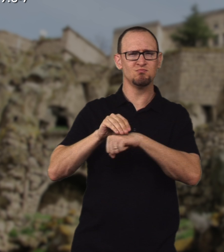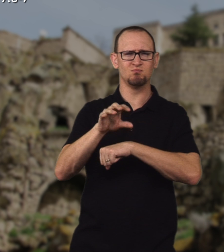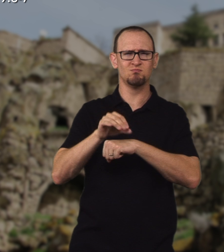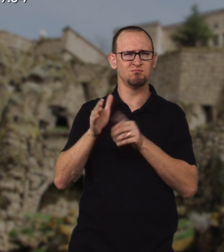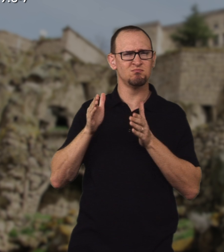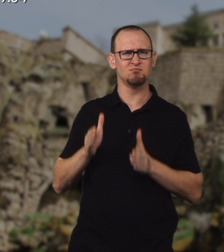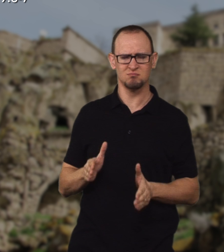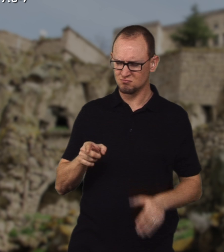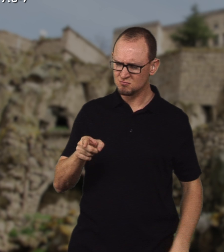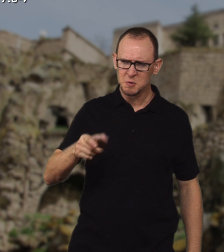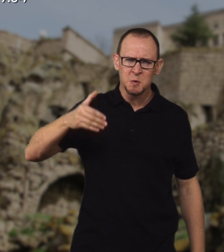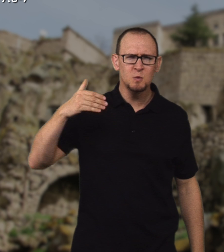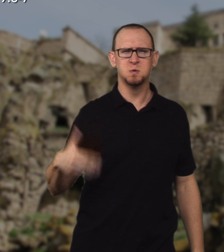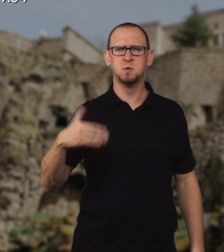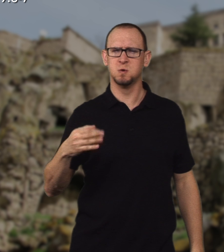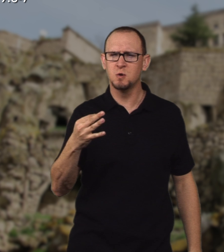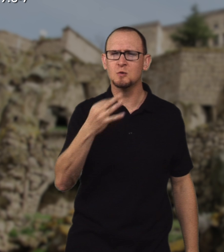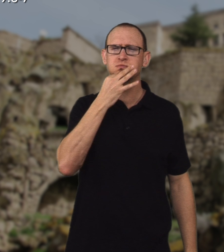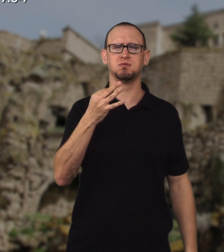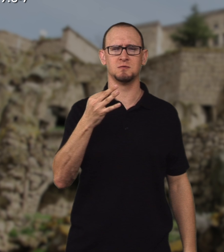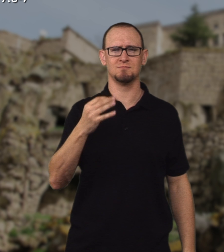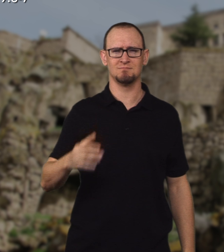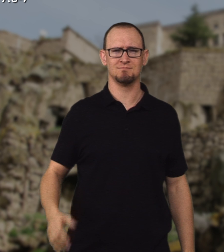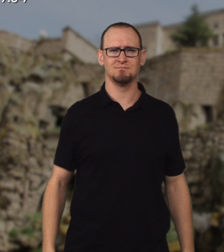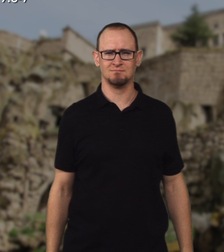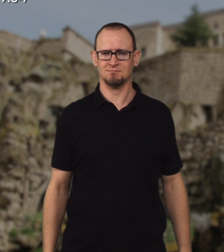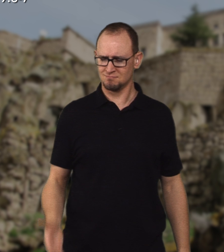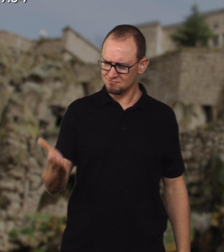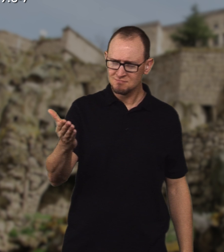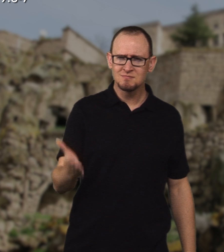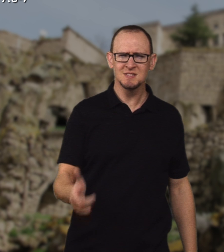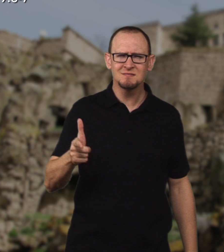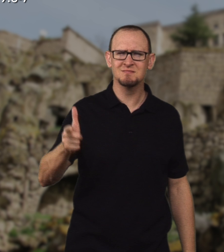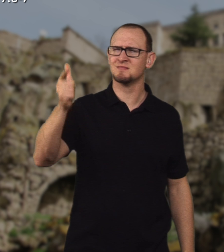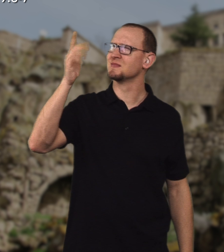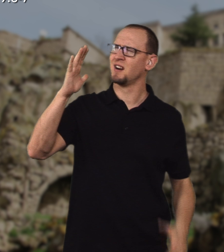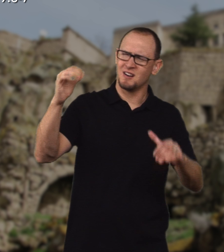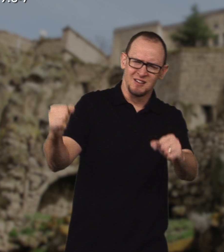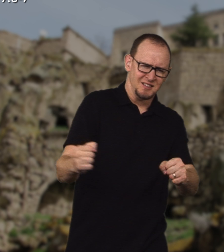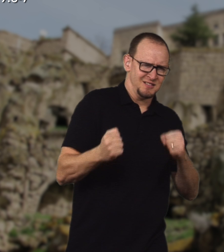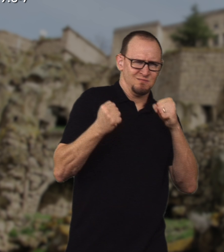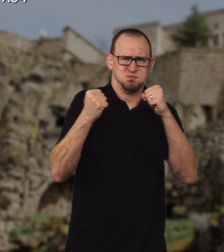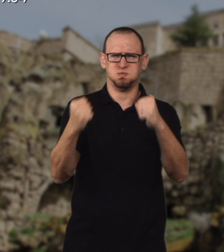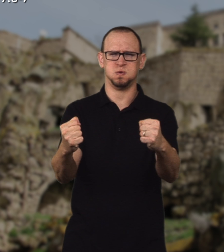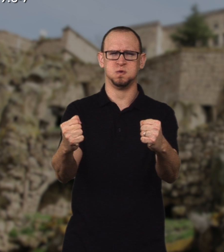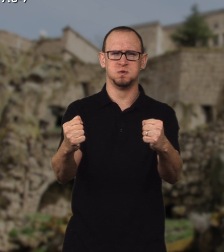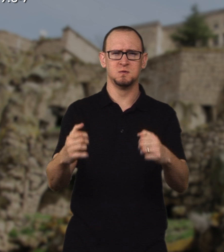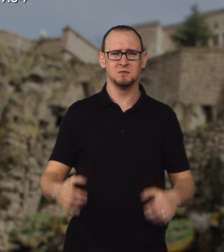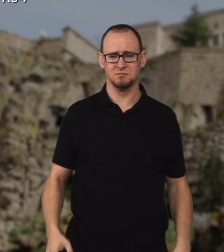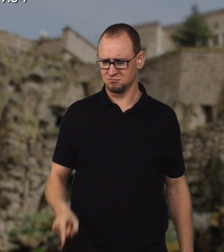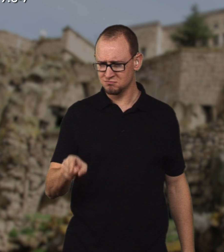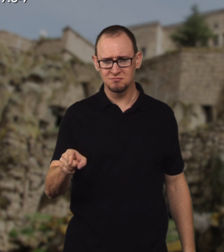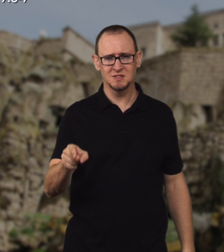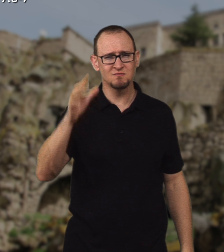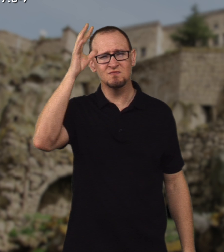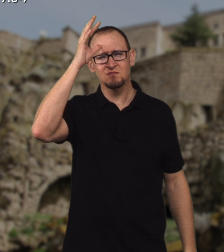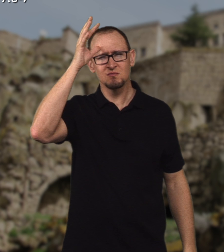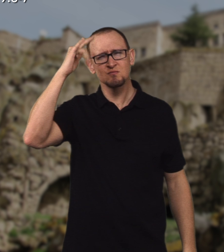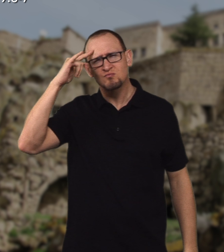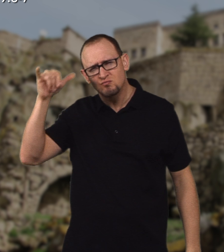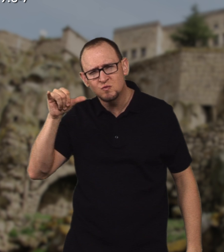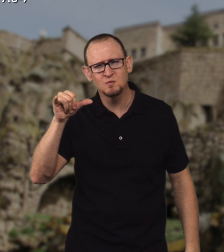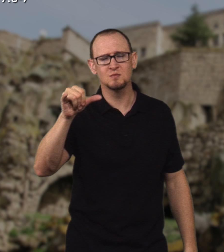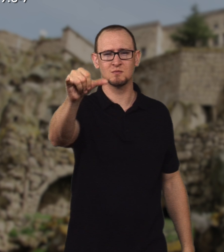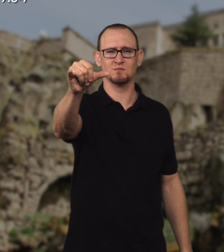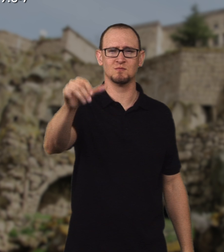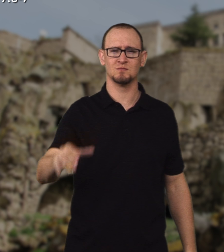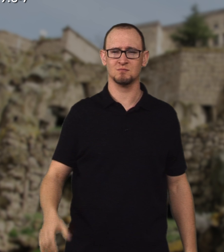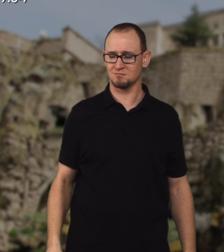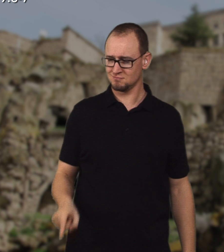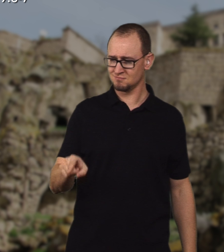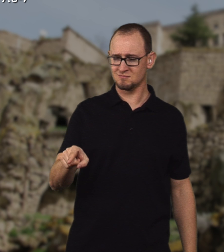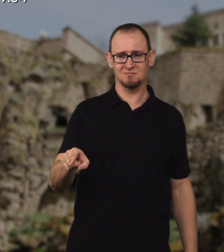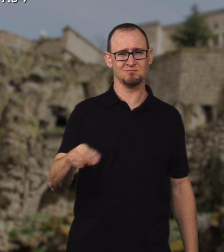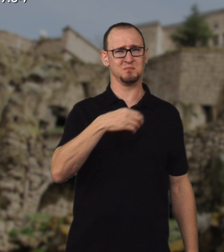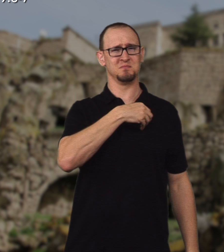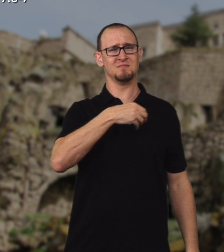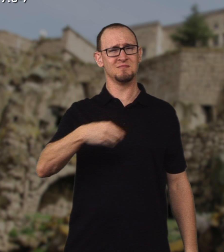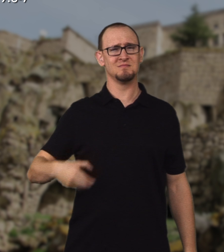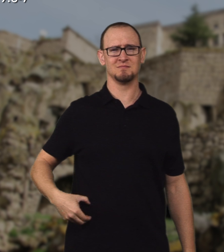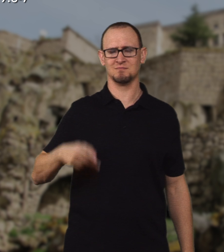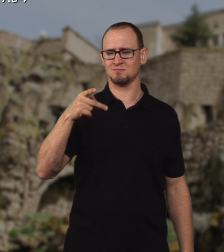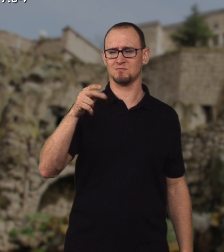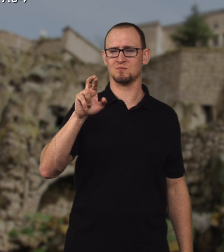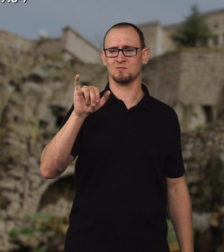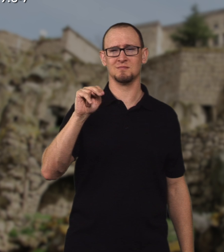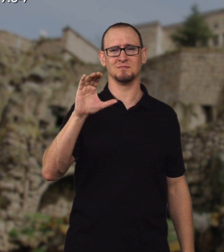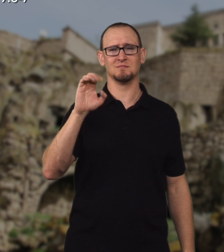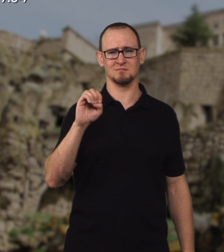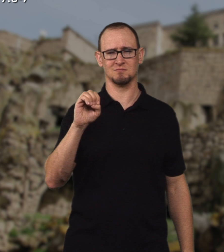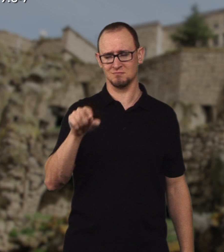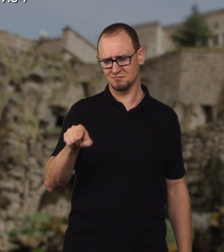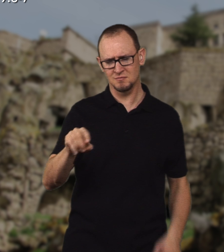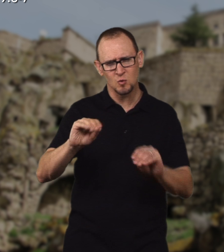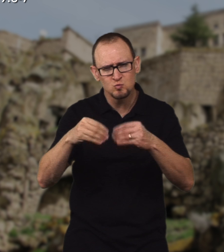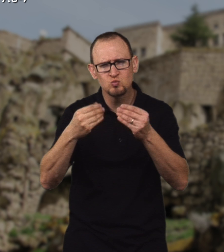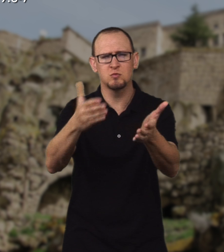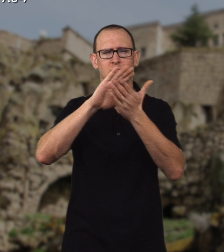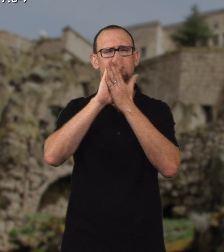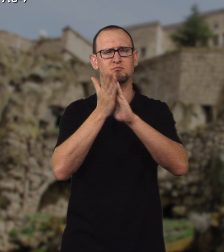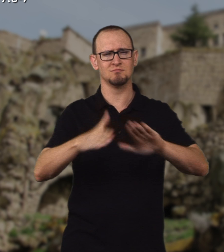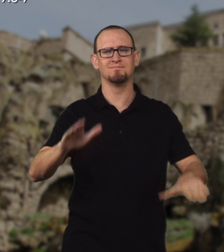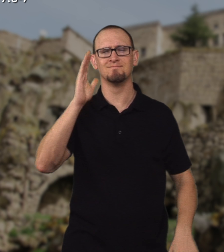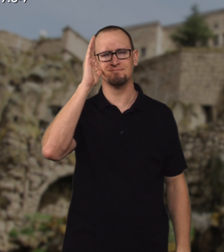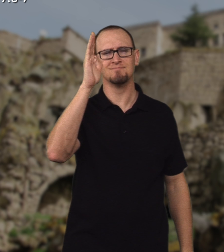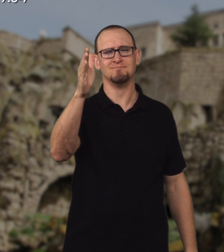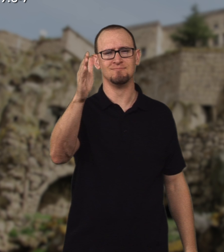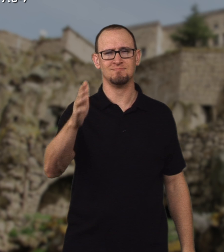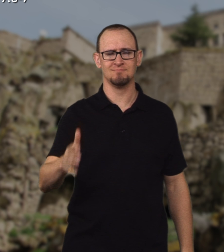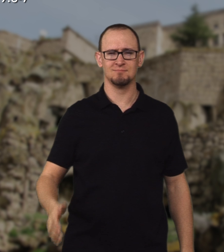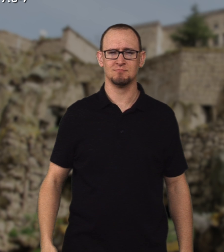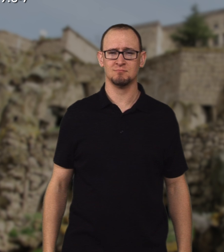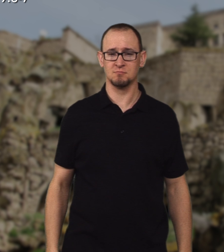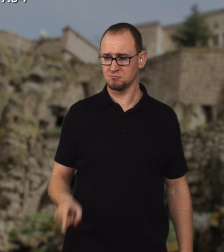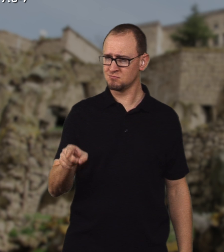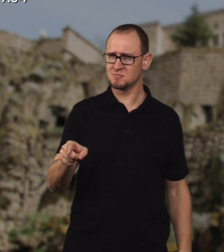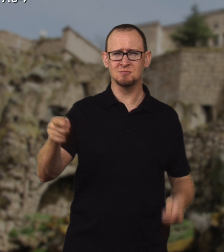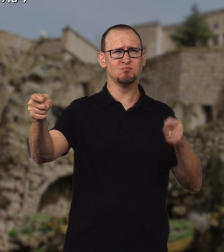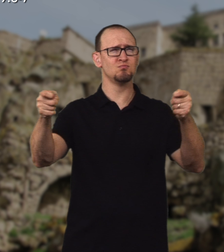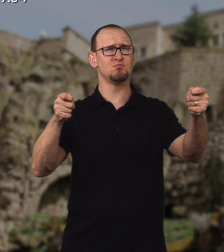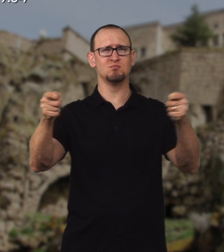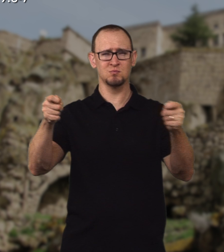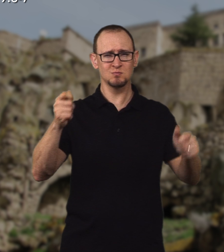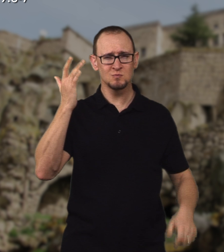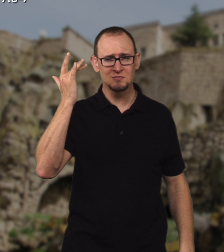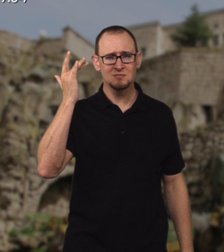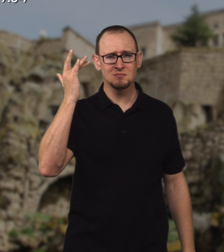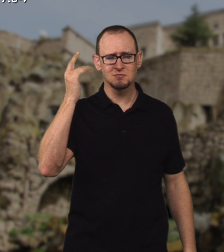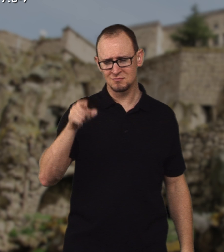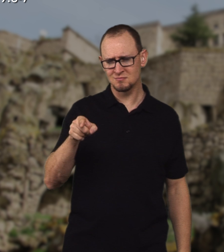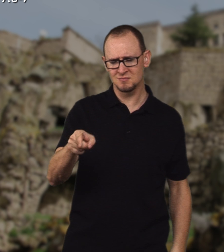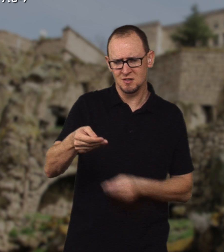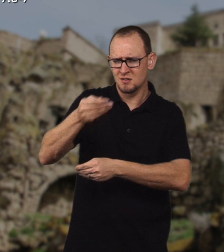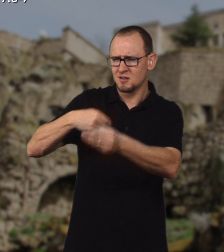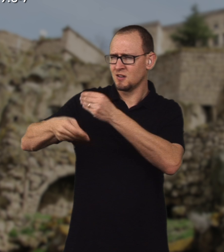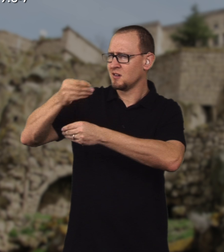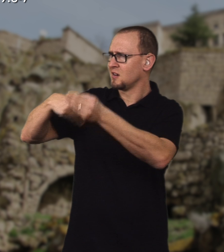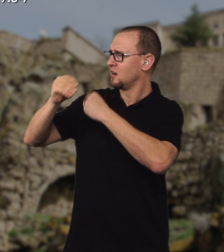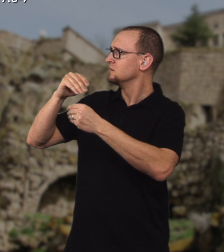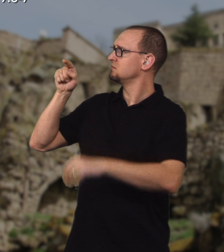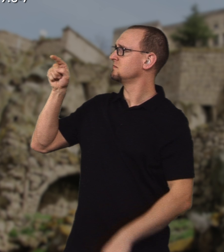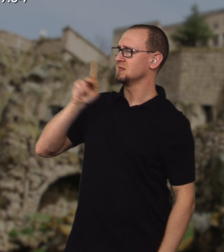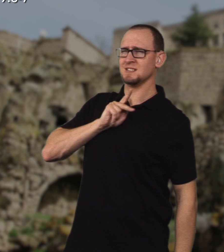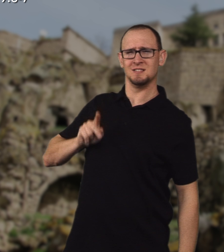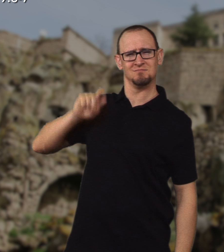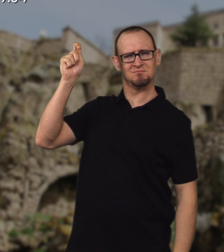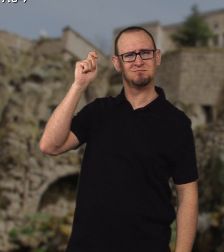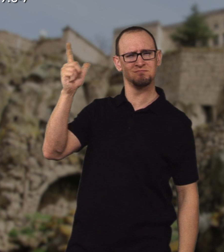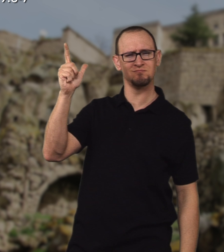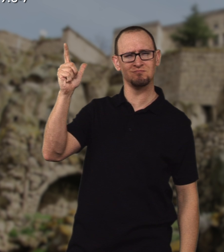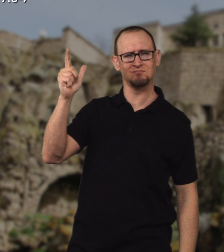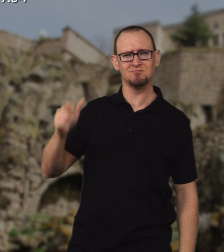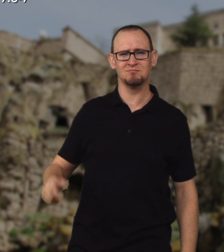And He will be called Wonderful Counselor, Mighty God, Everlasting Father, Prince of Peace.